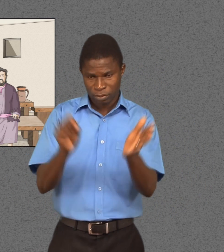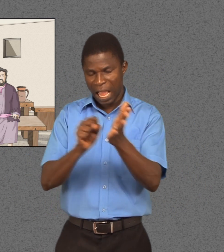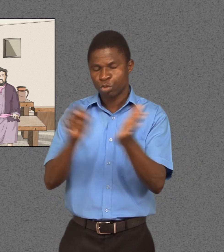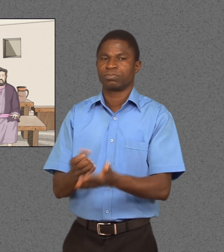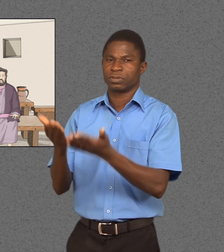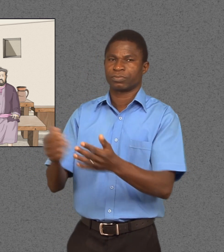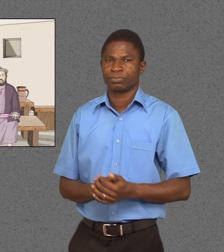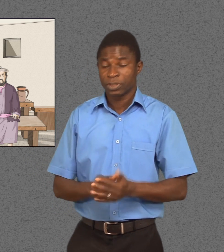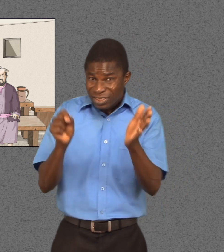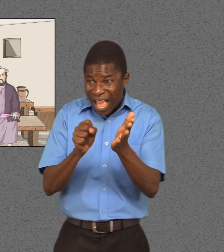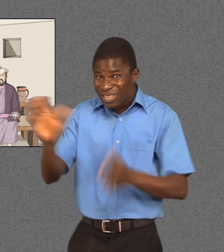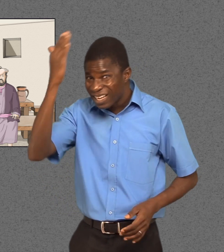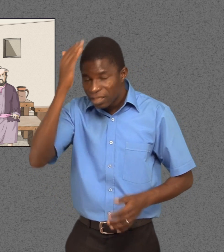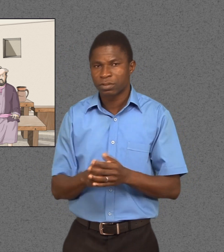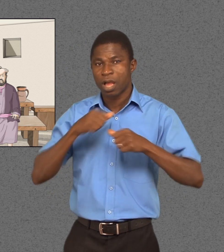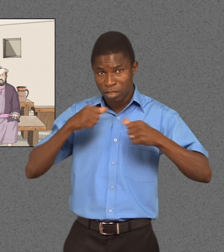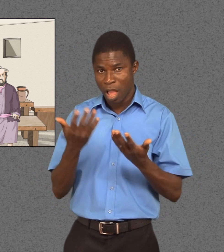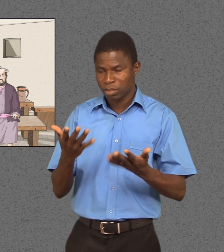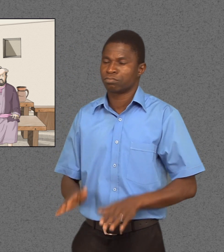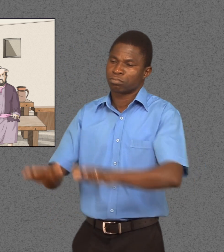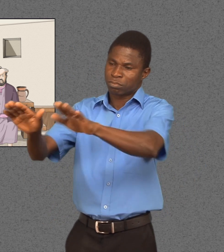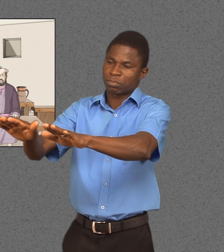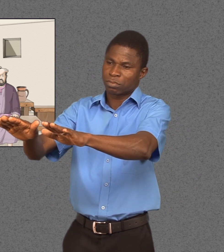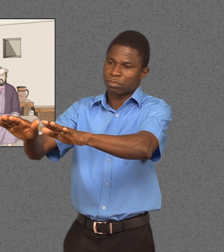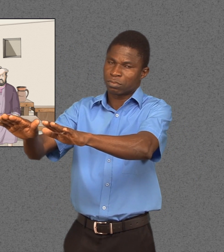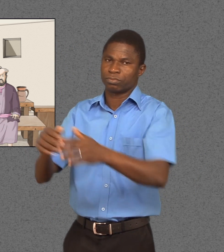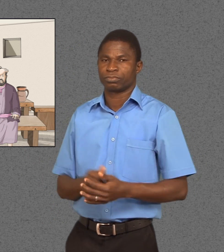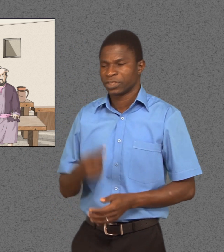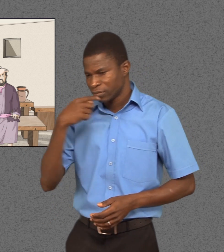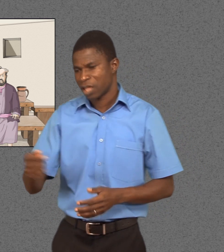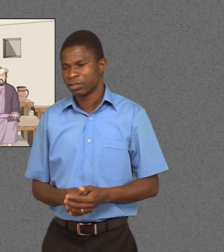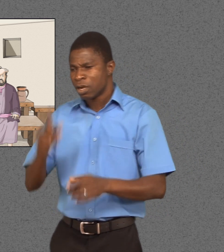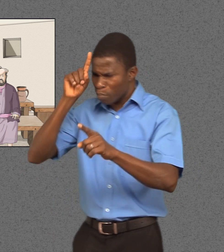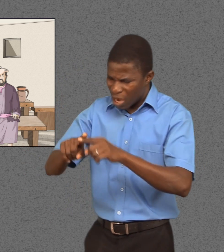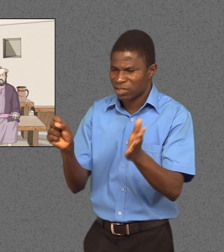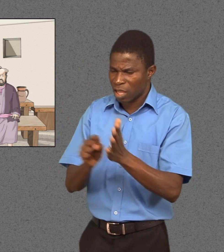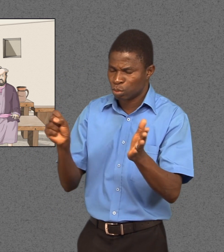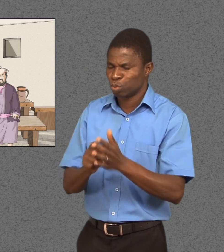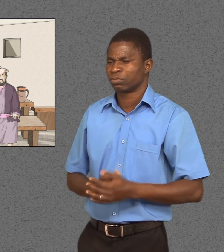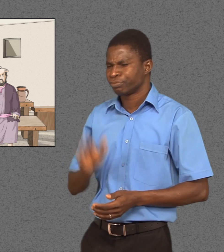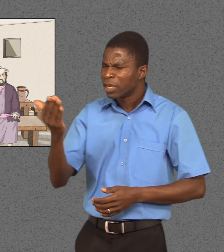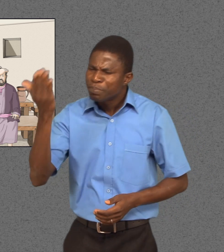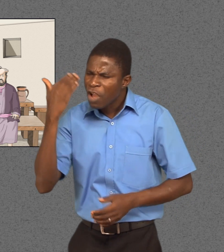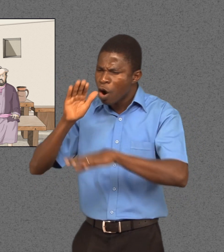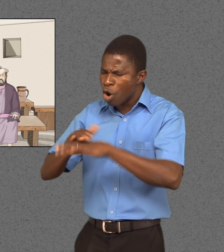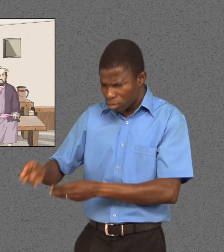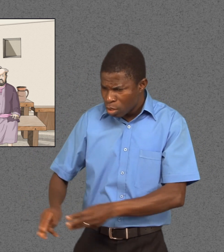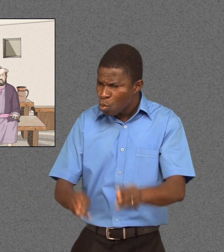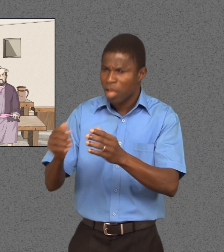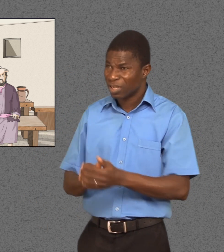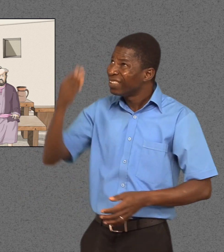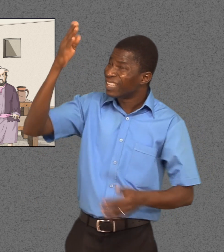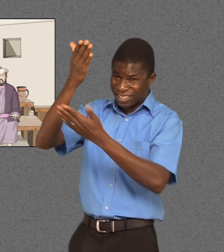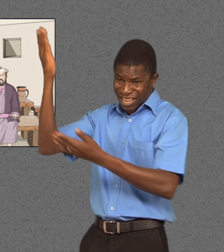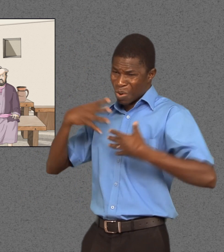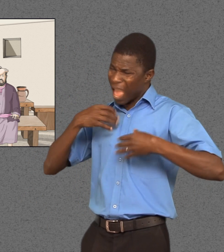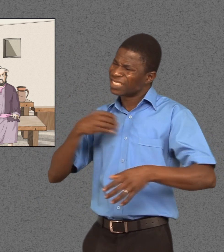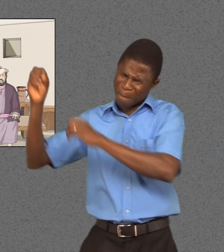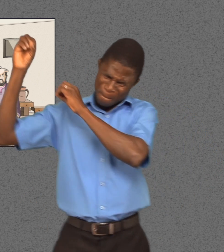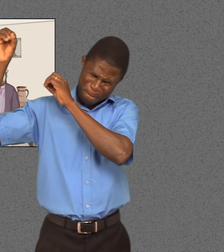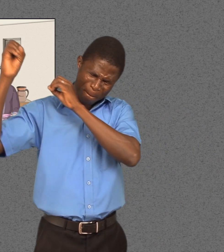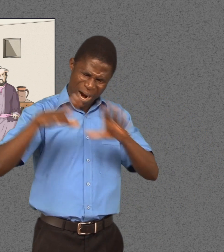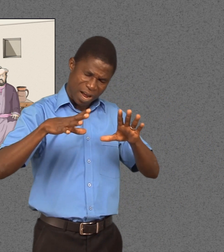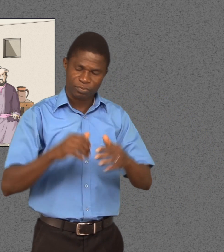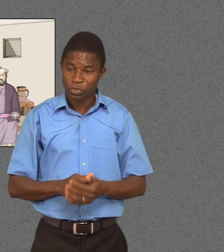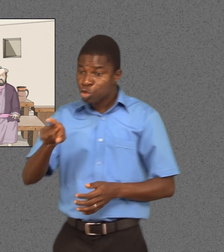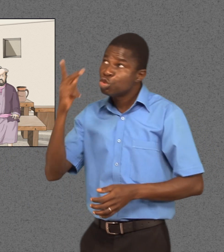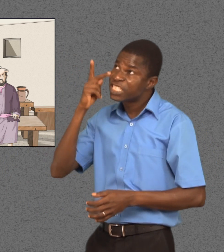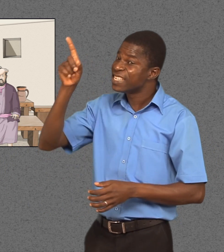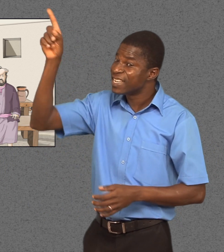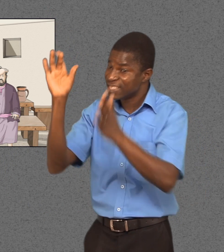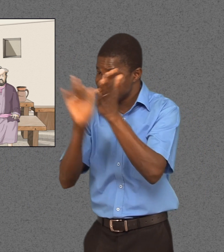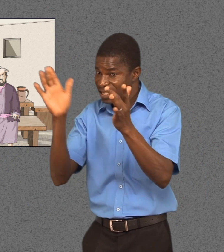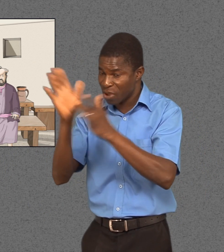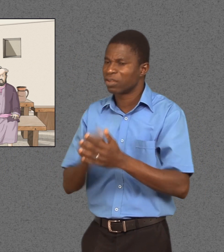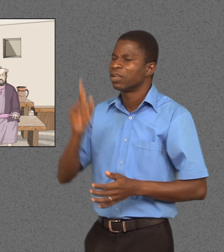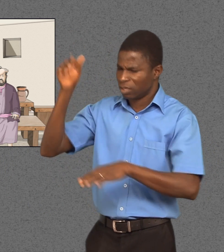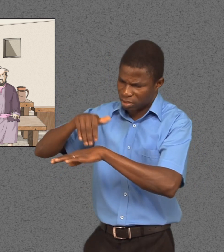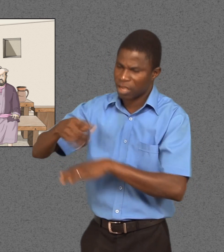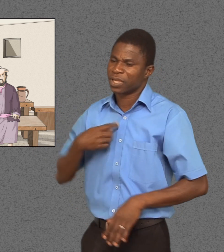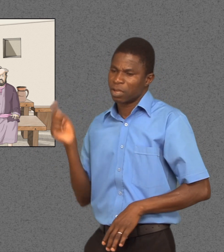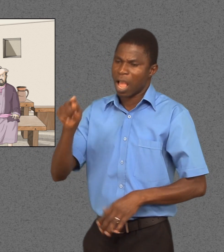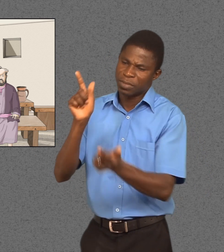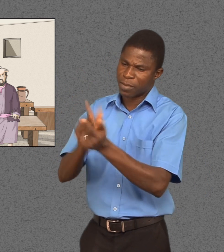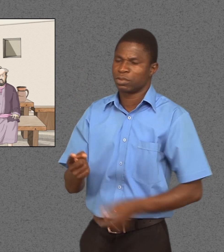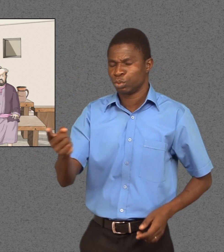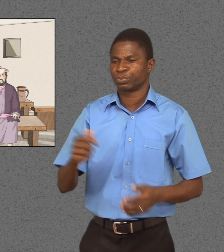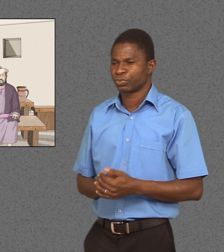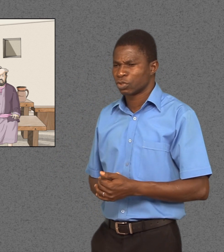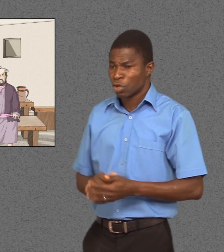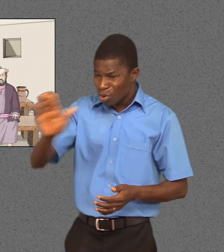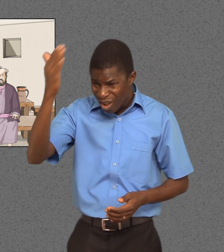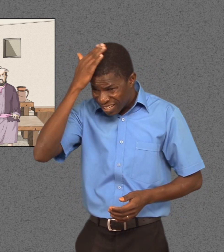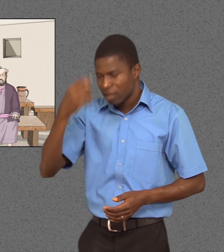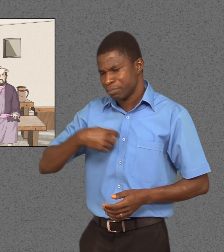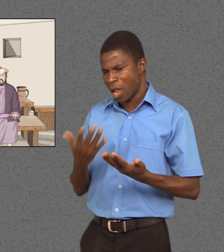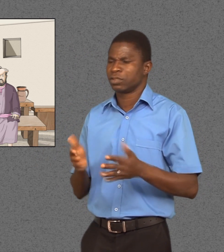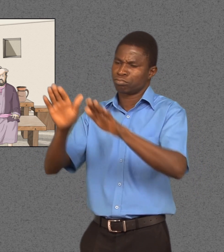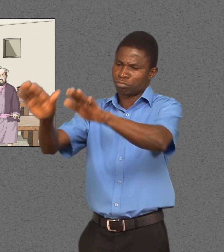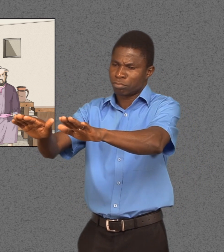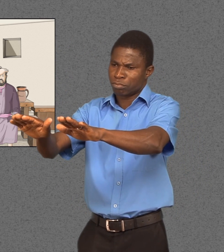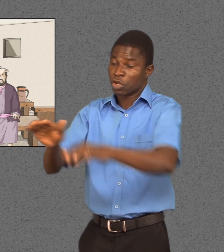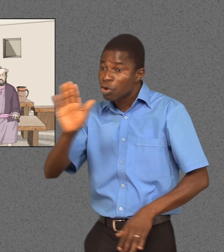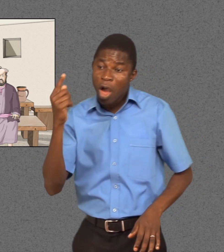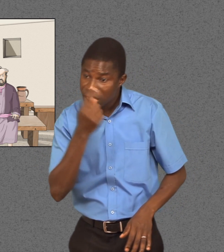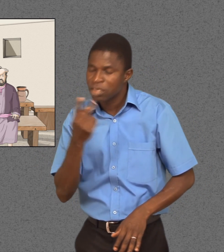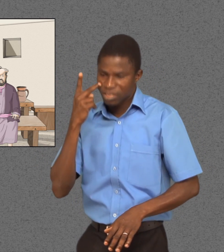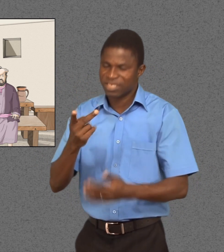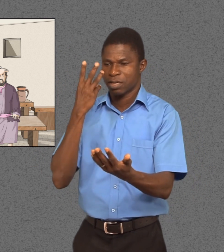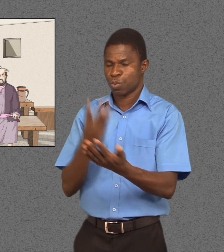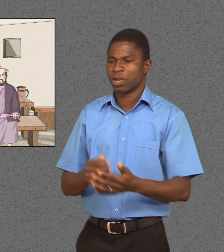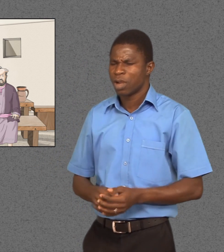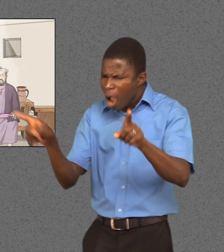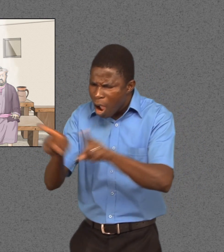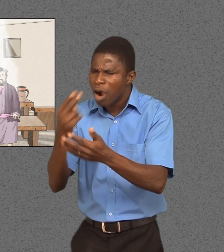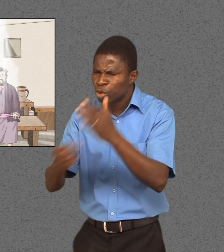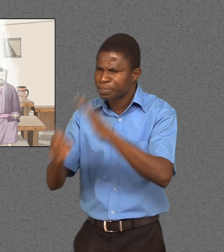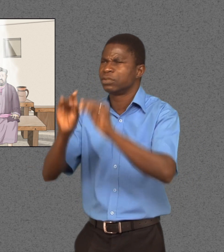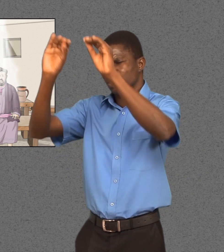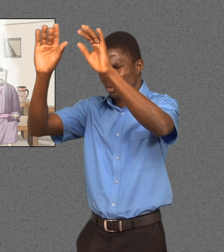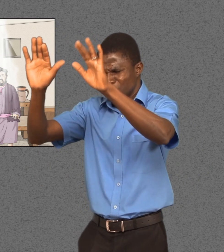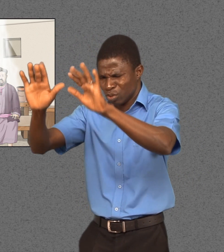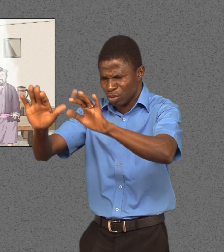“Brother Saul,” he said, “the Lord Jesus, who appeared to you on the road as you were coming here, has sent me so that you may see again and be filled with the Holy Spirit.”